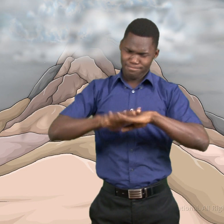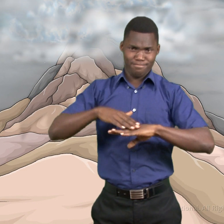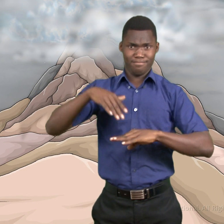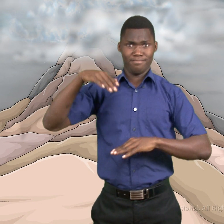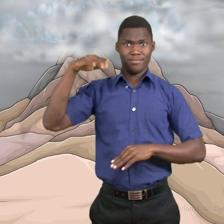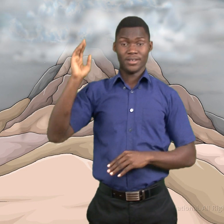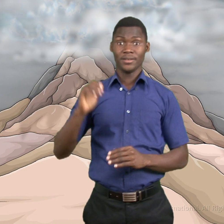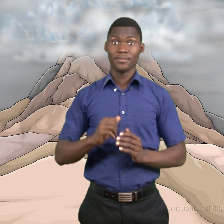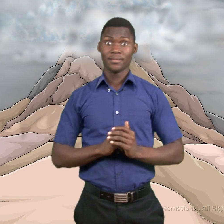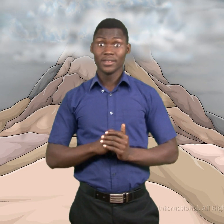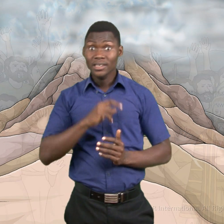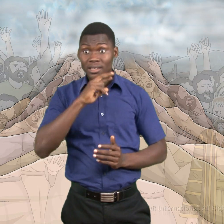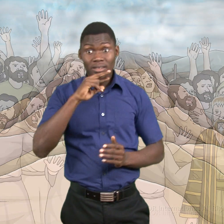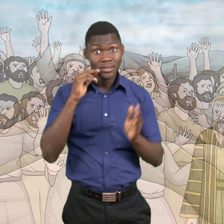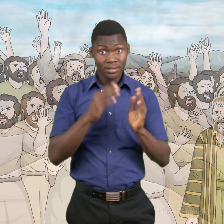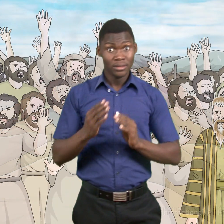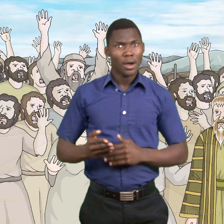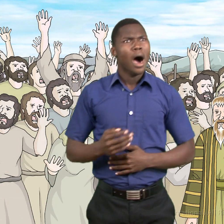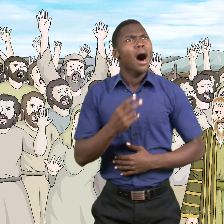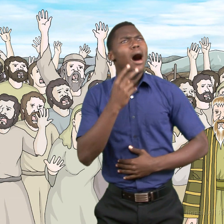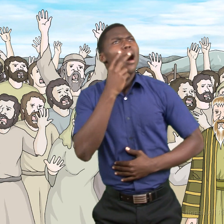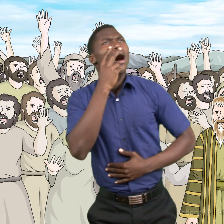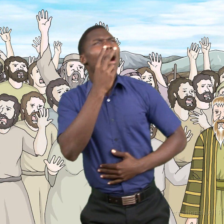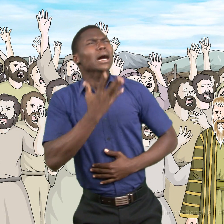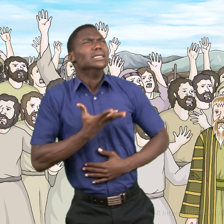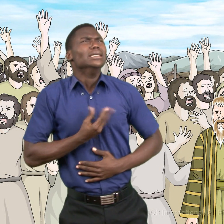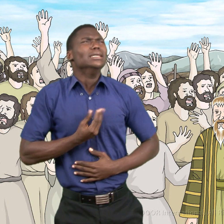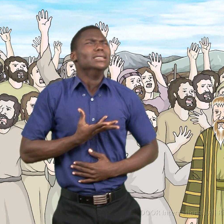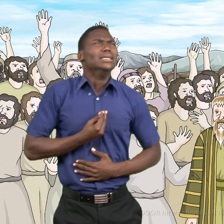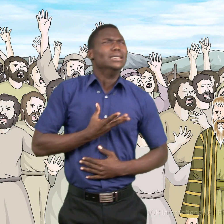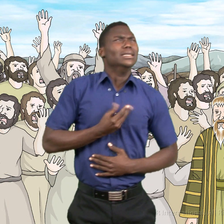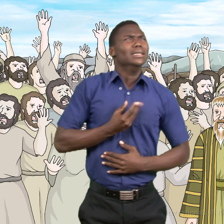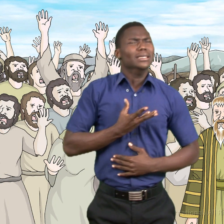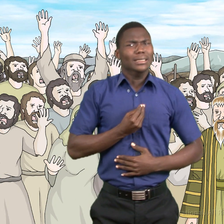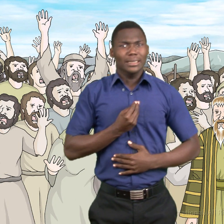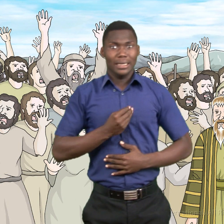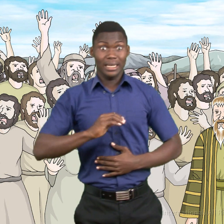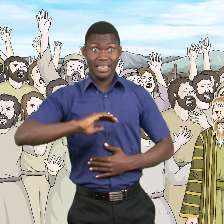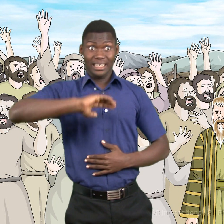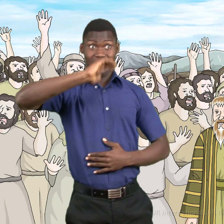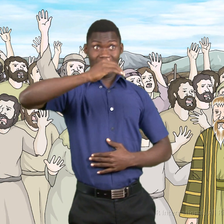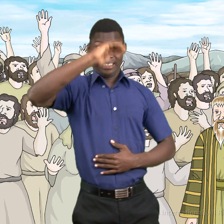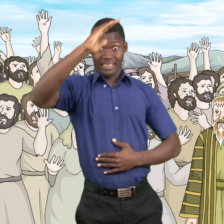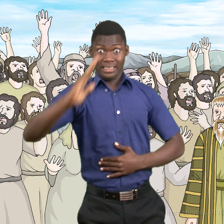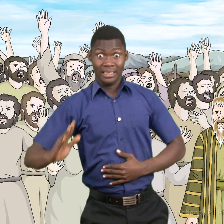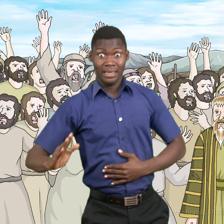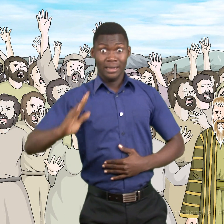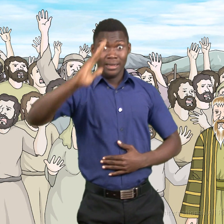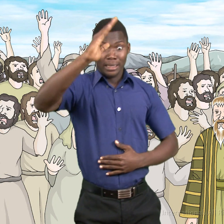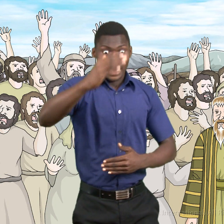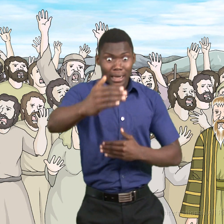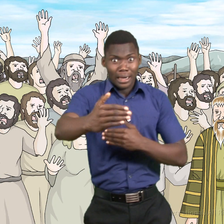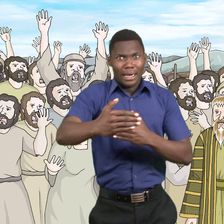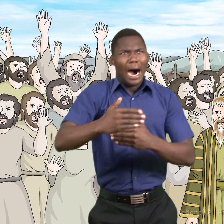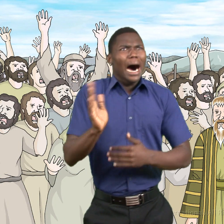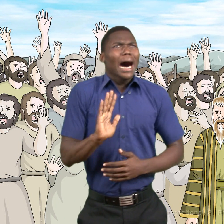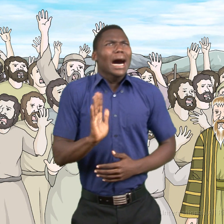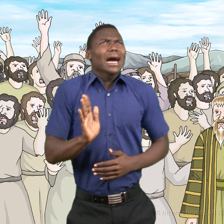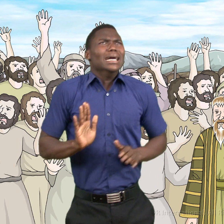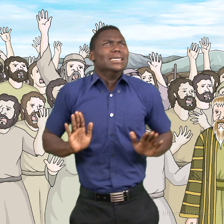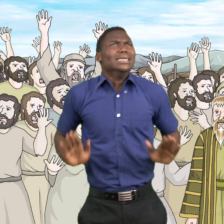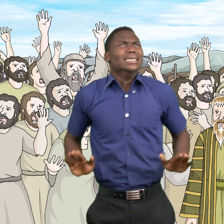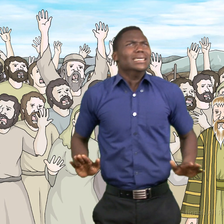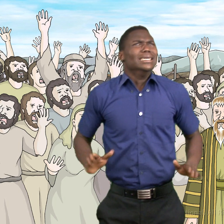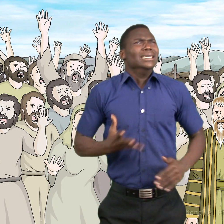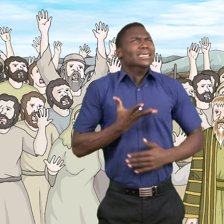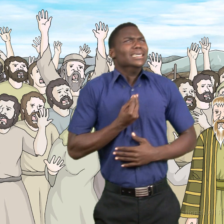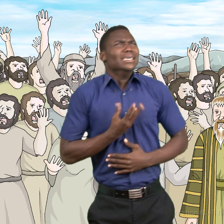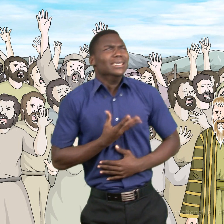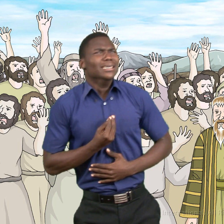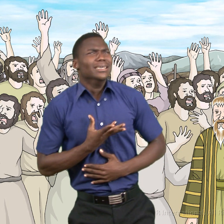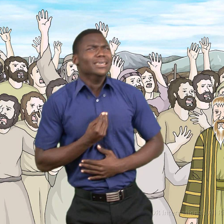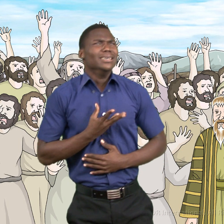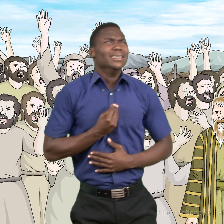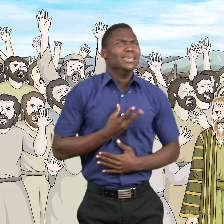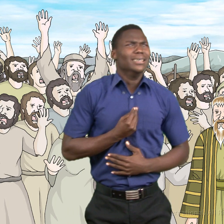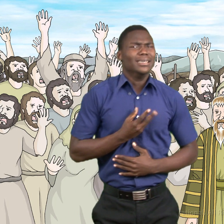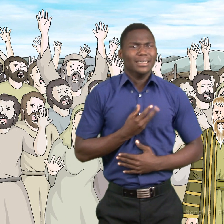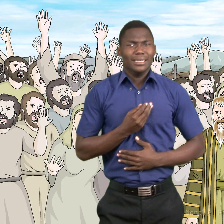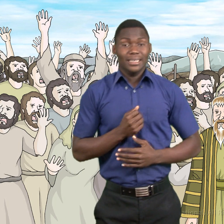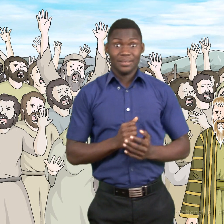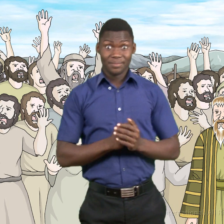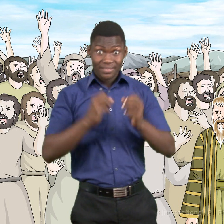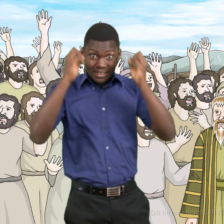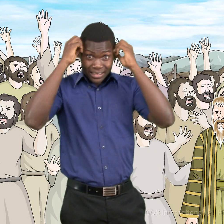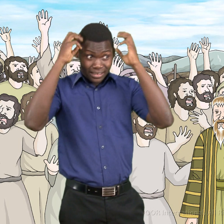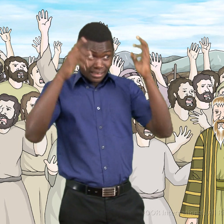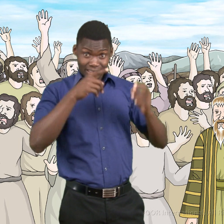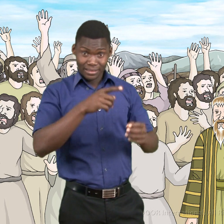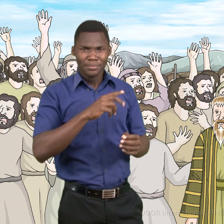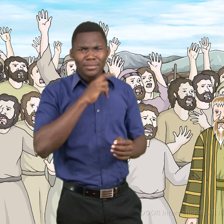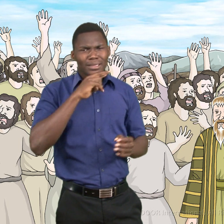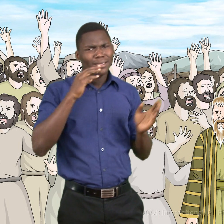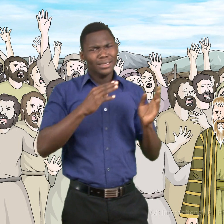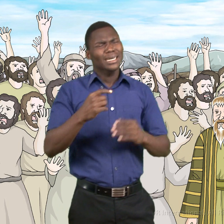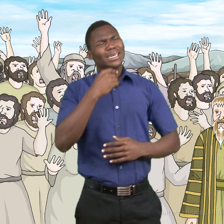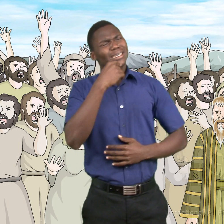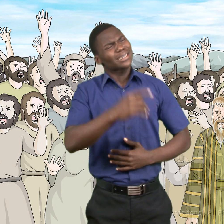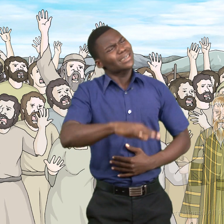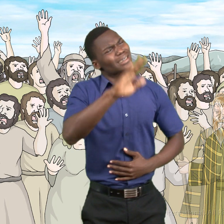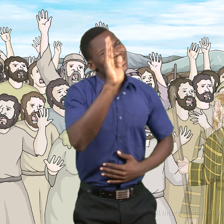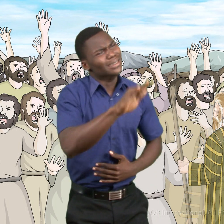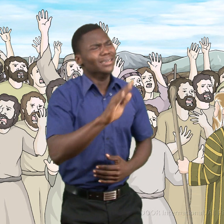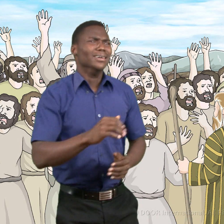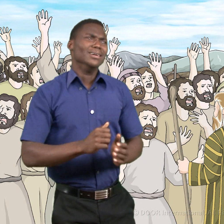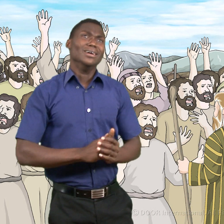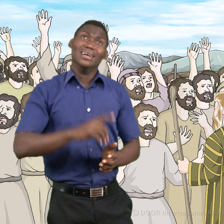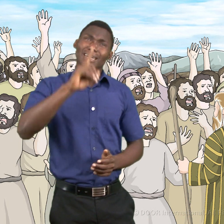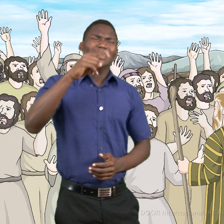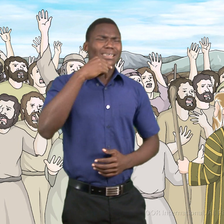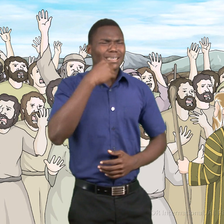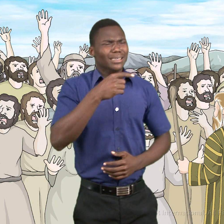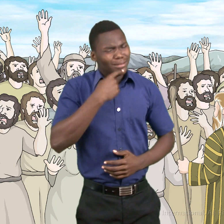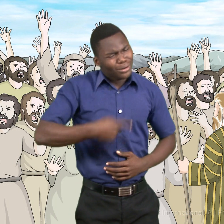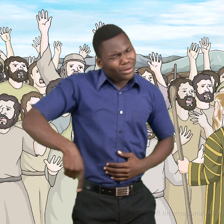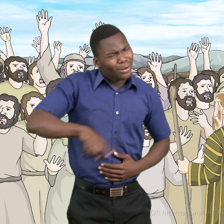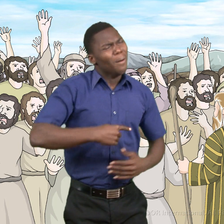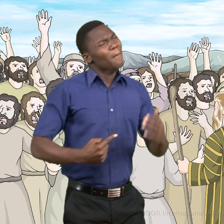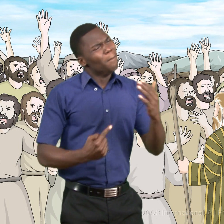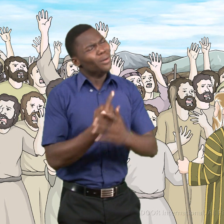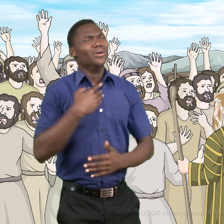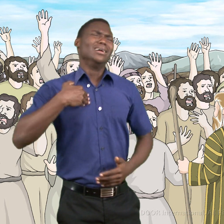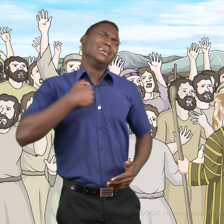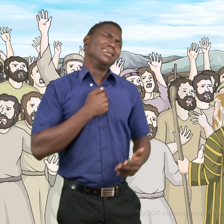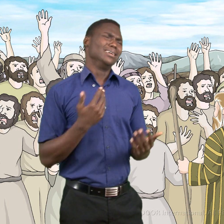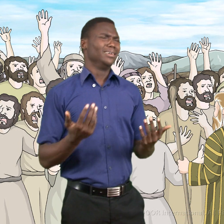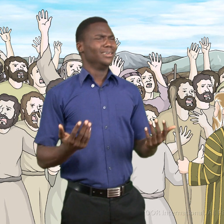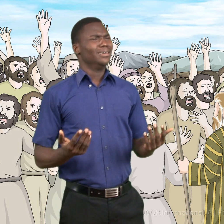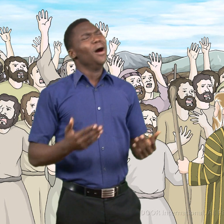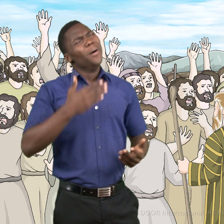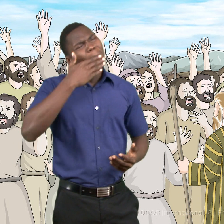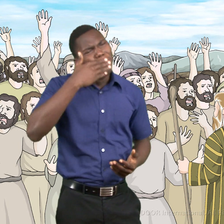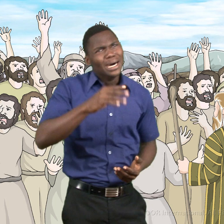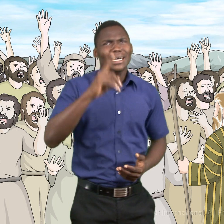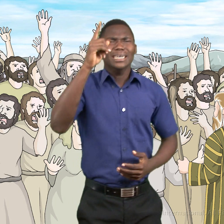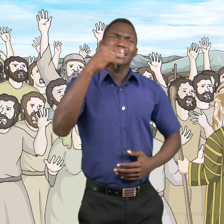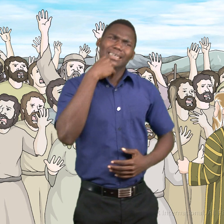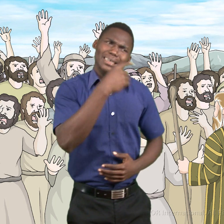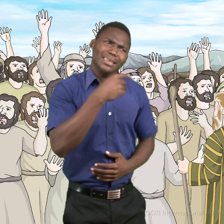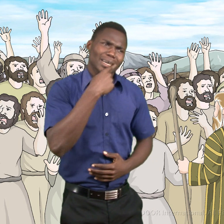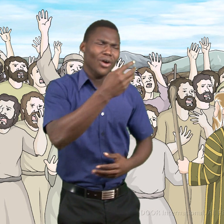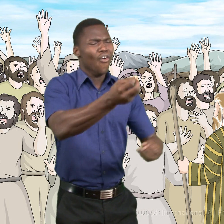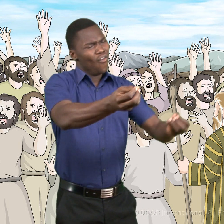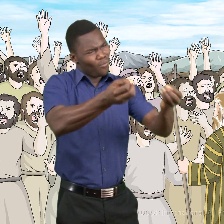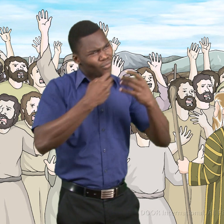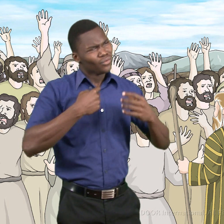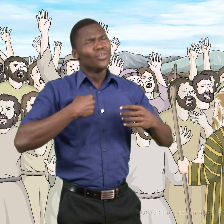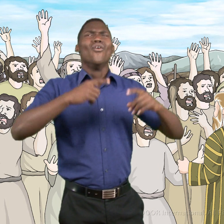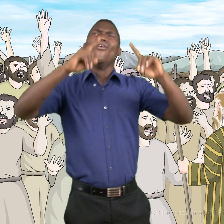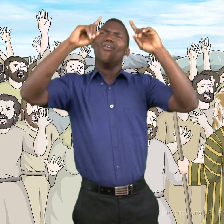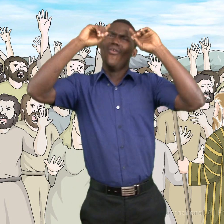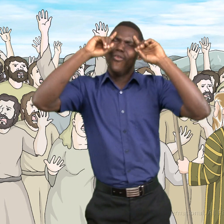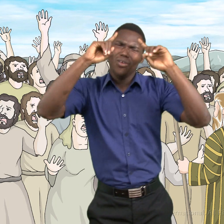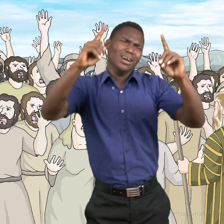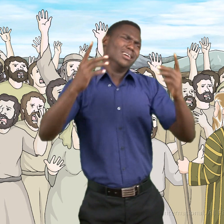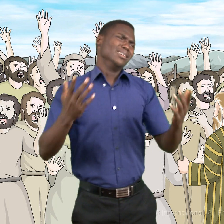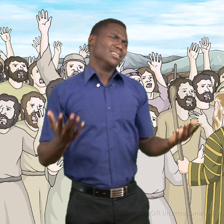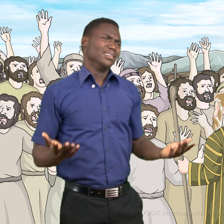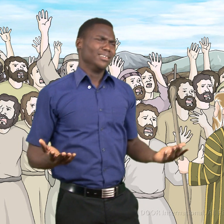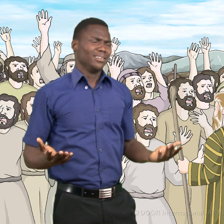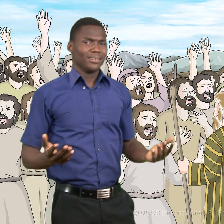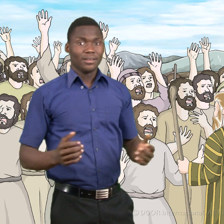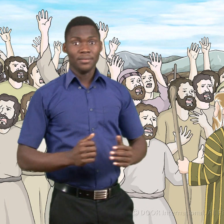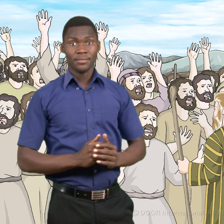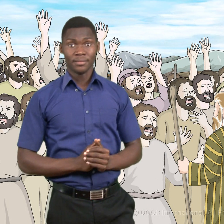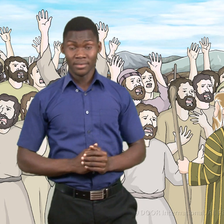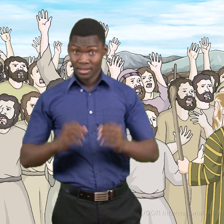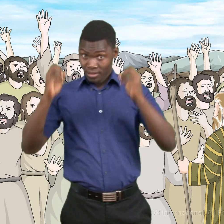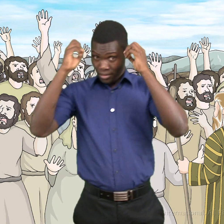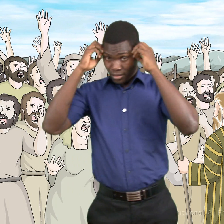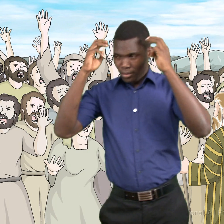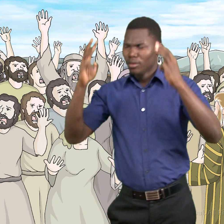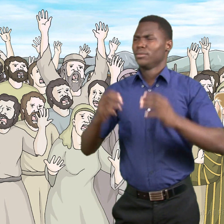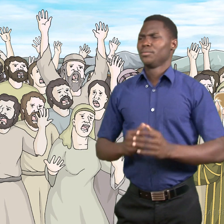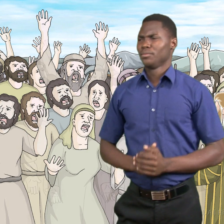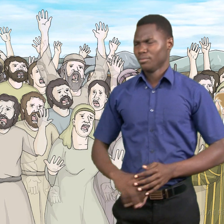“Speak to us yourself and we will listen,” they said to Moses. “But do not let God speak to us, or we will die.”